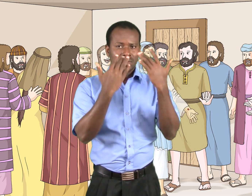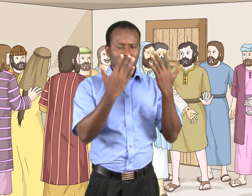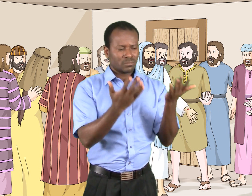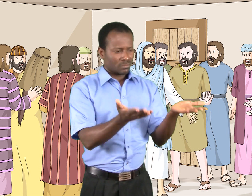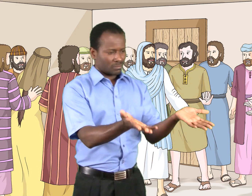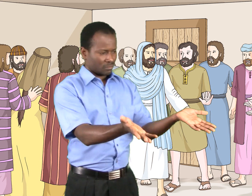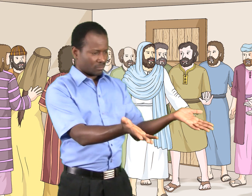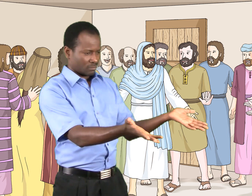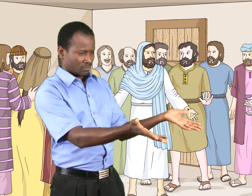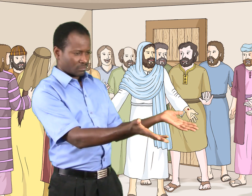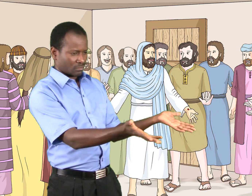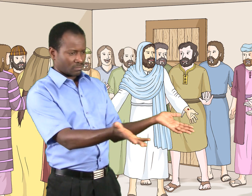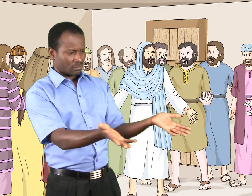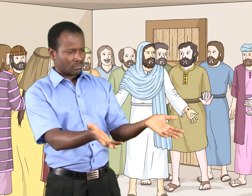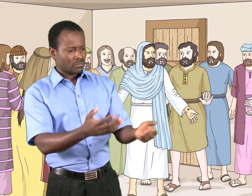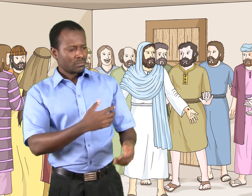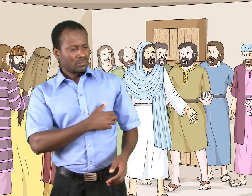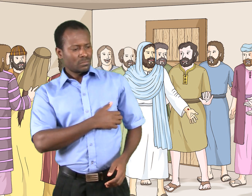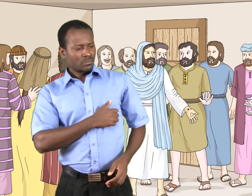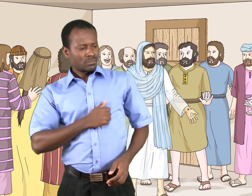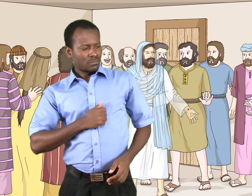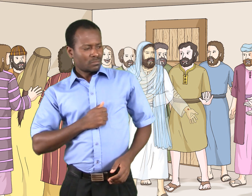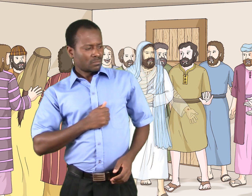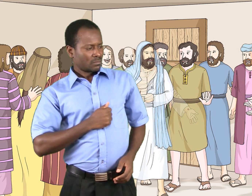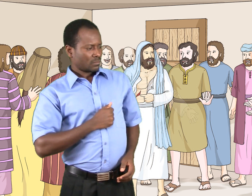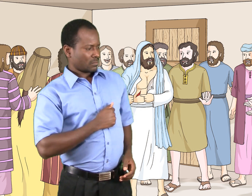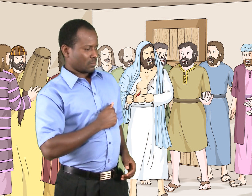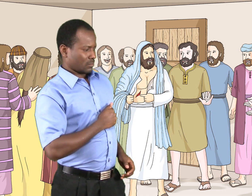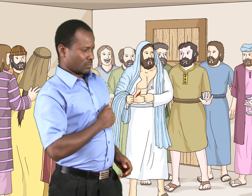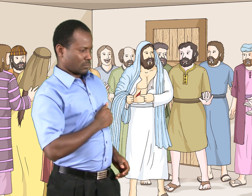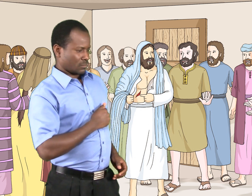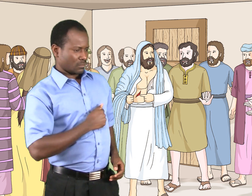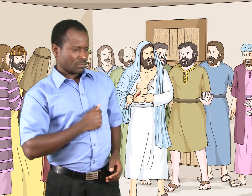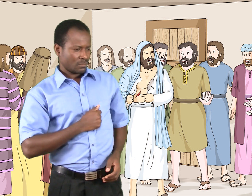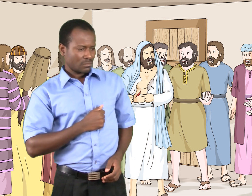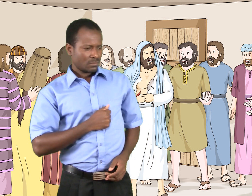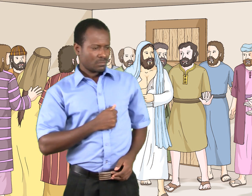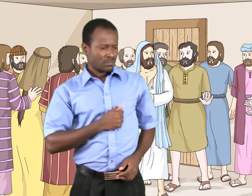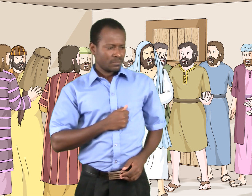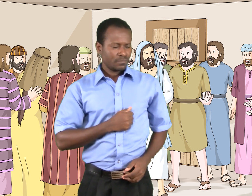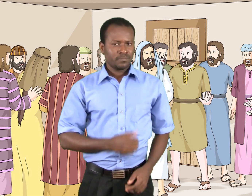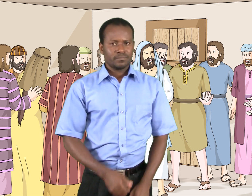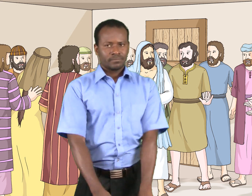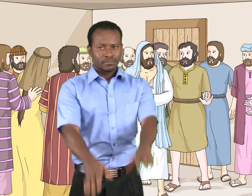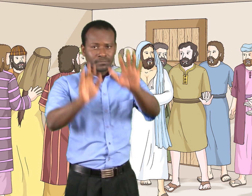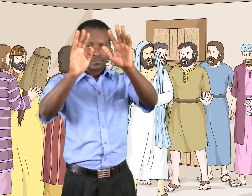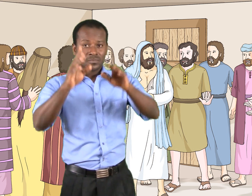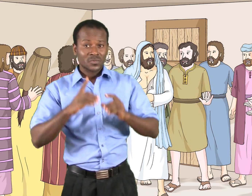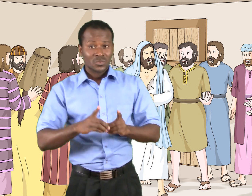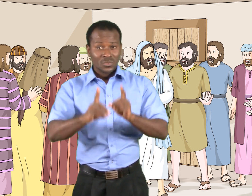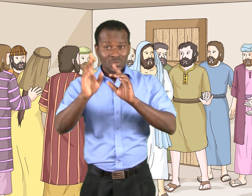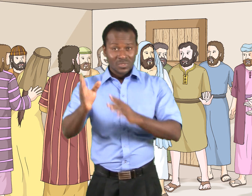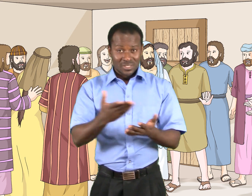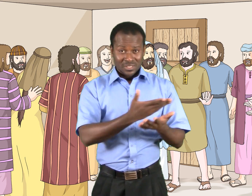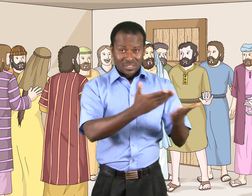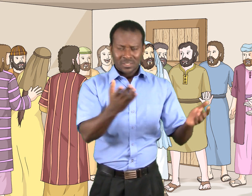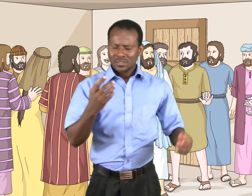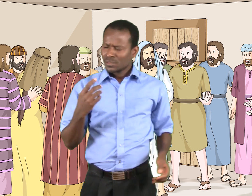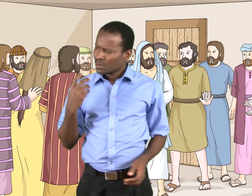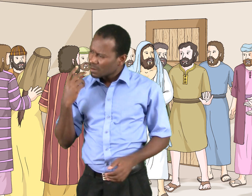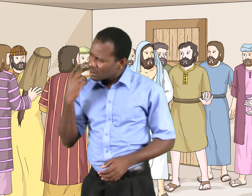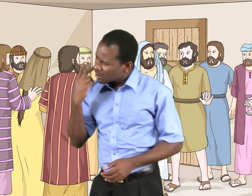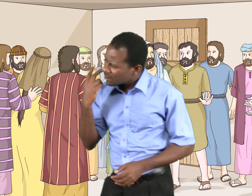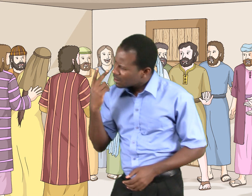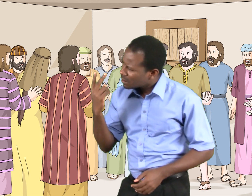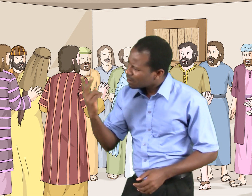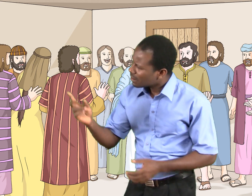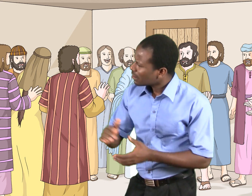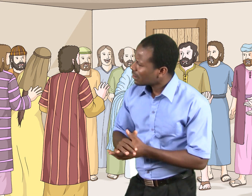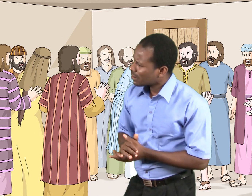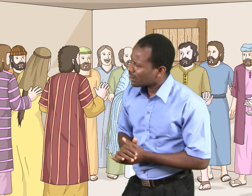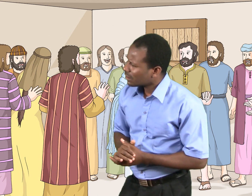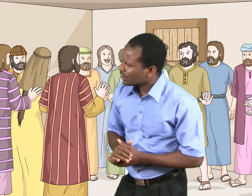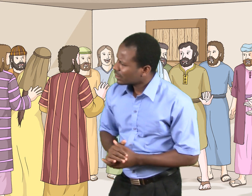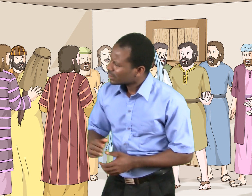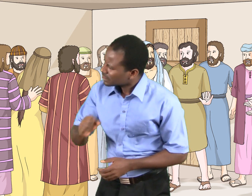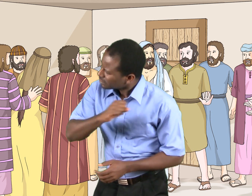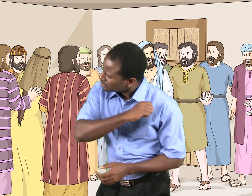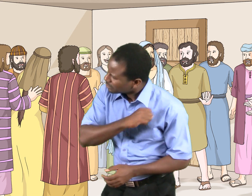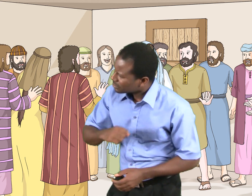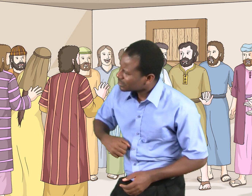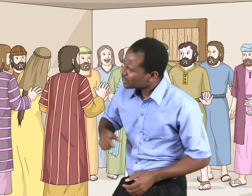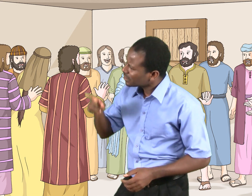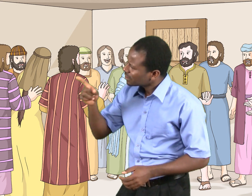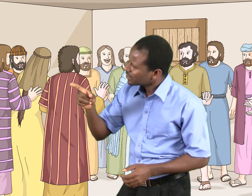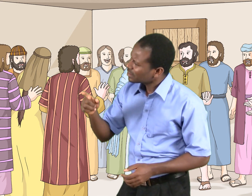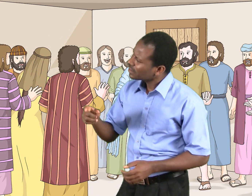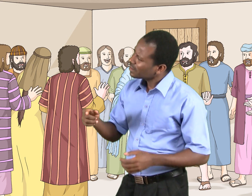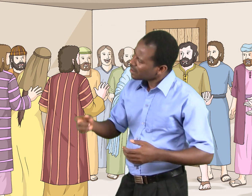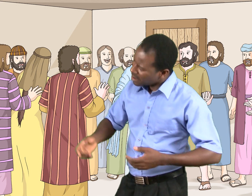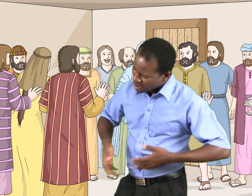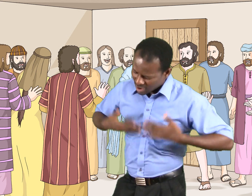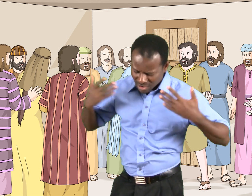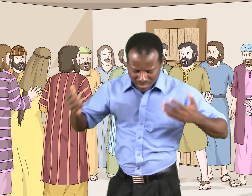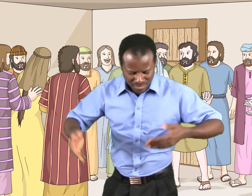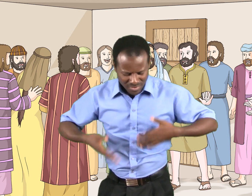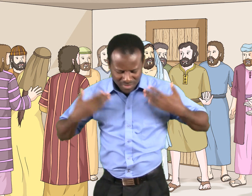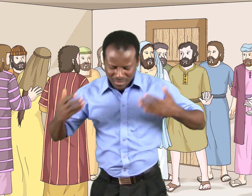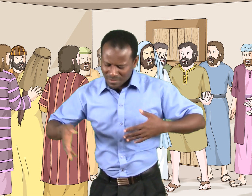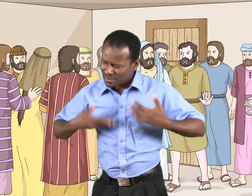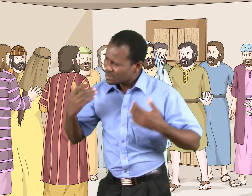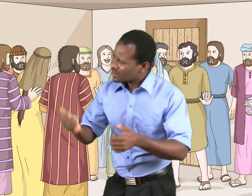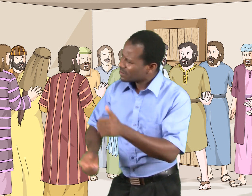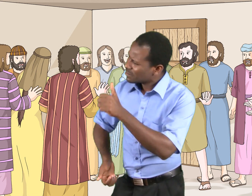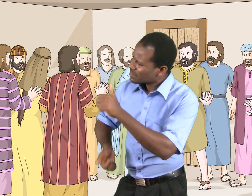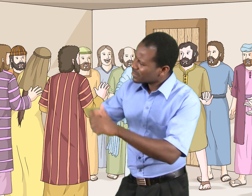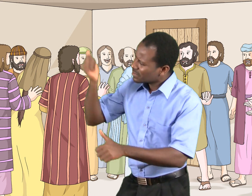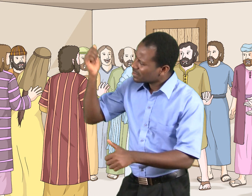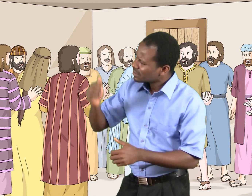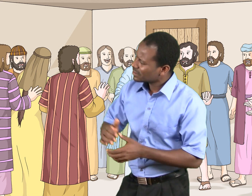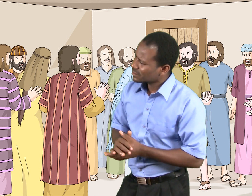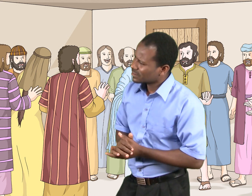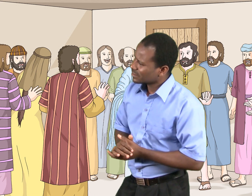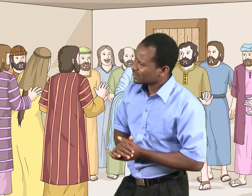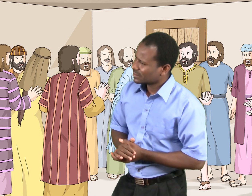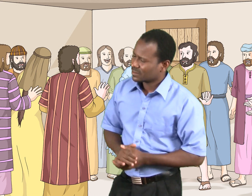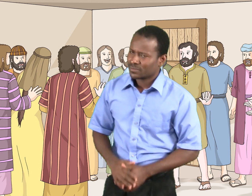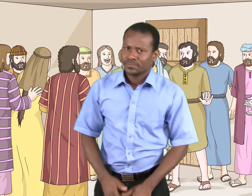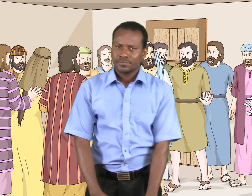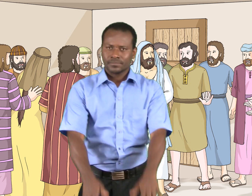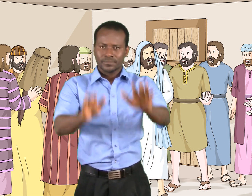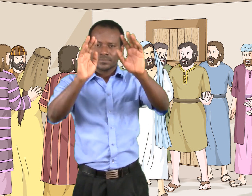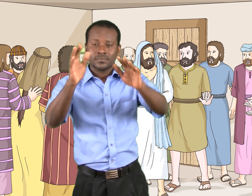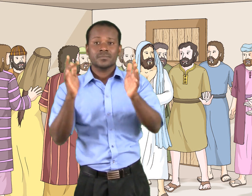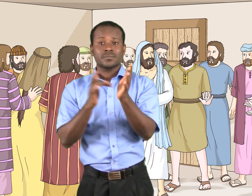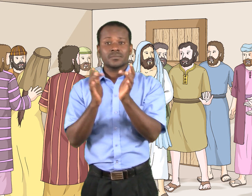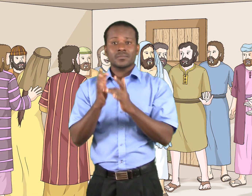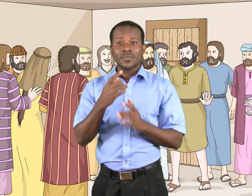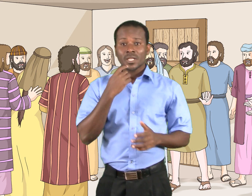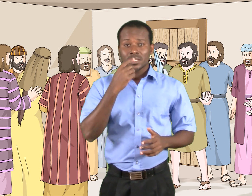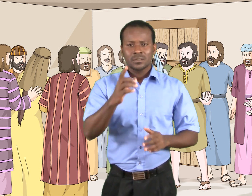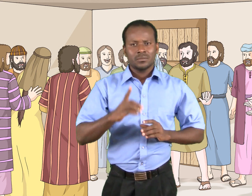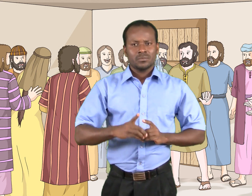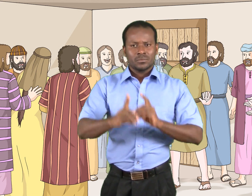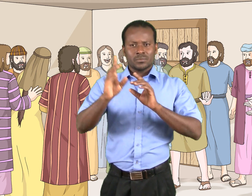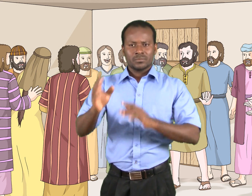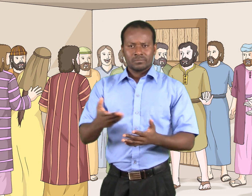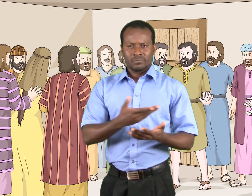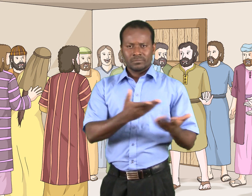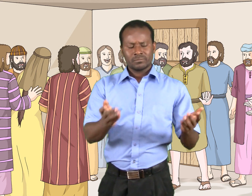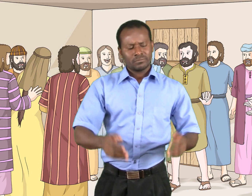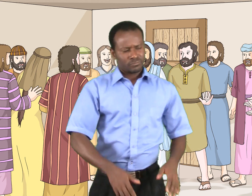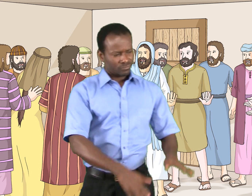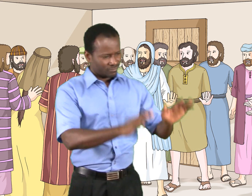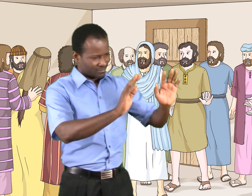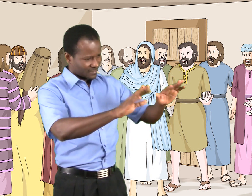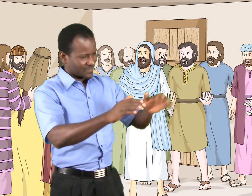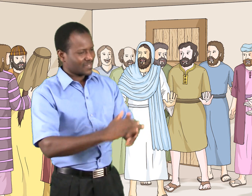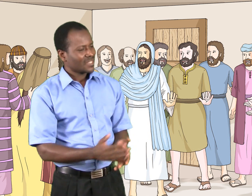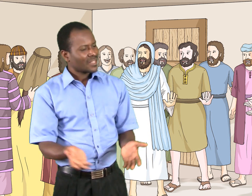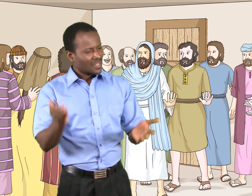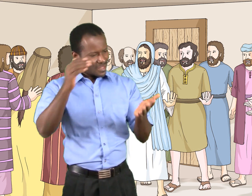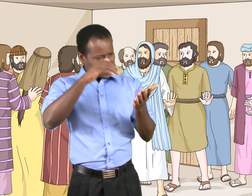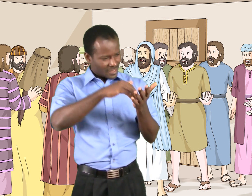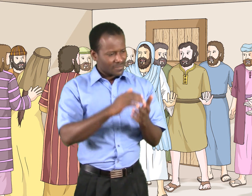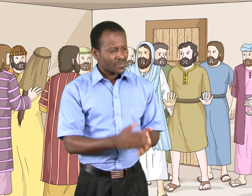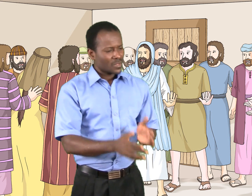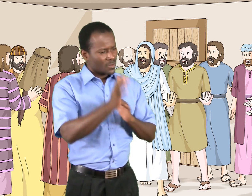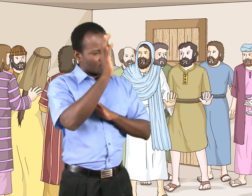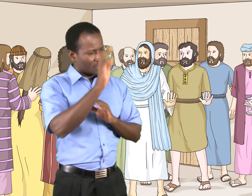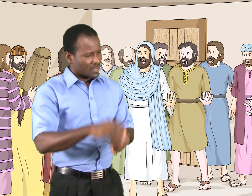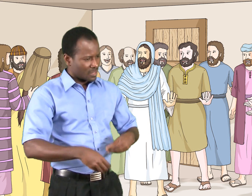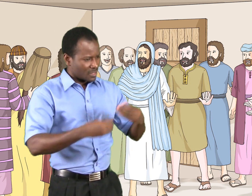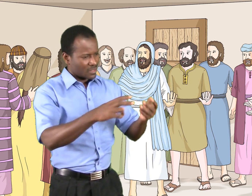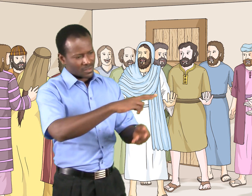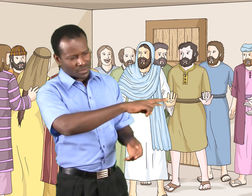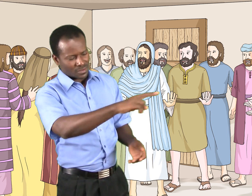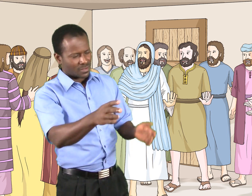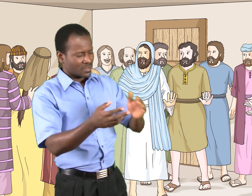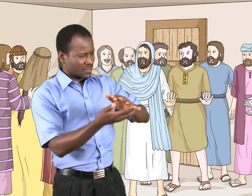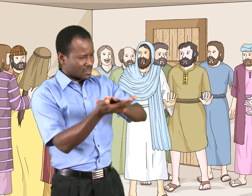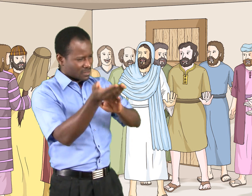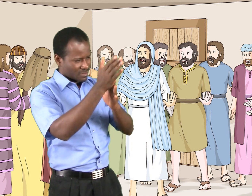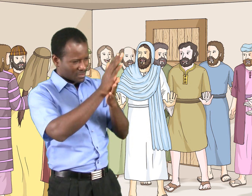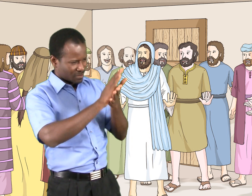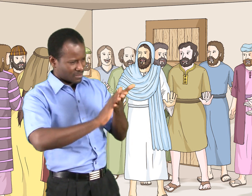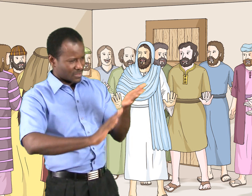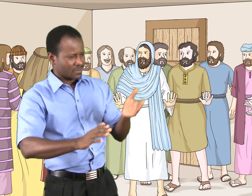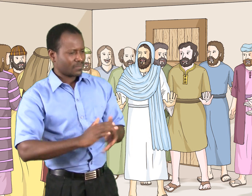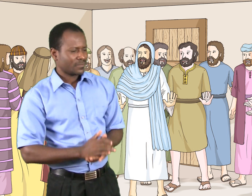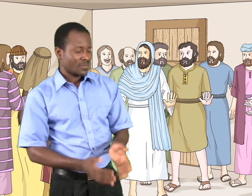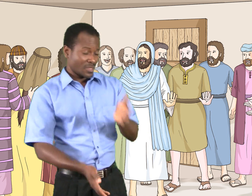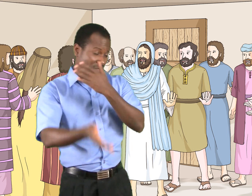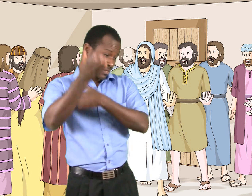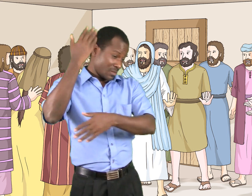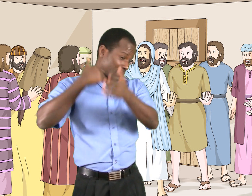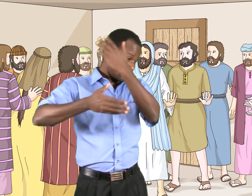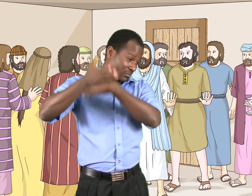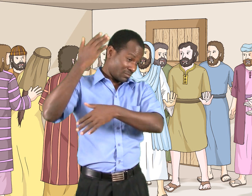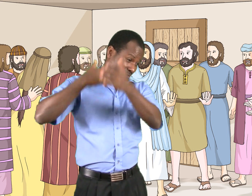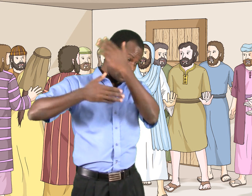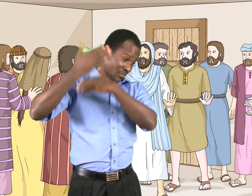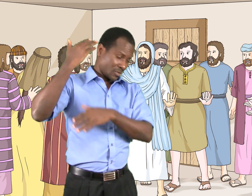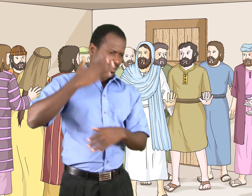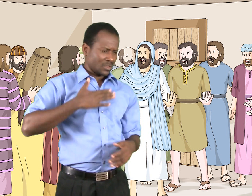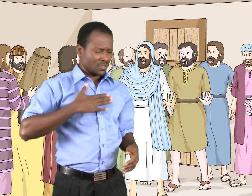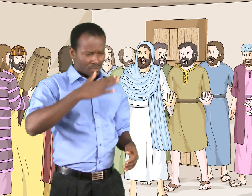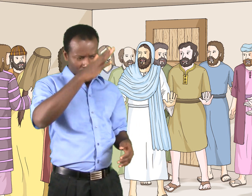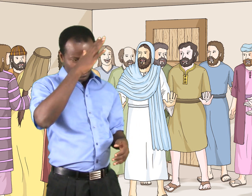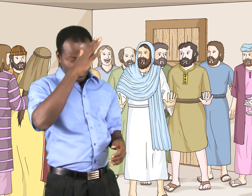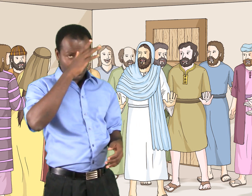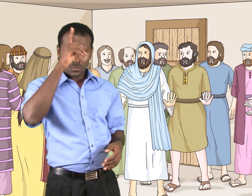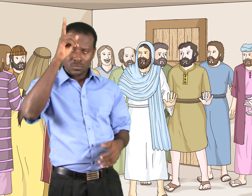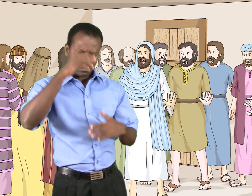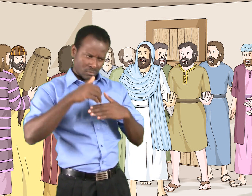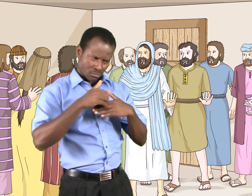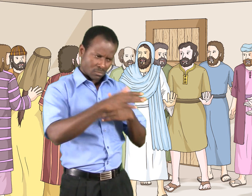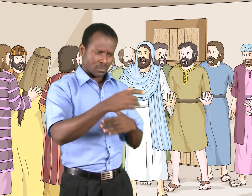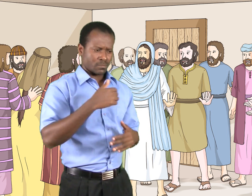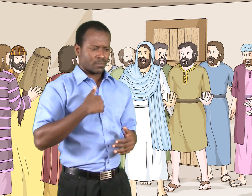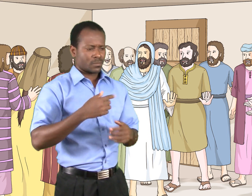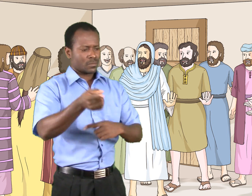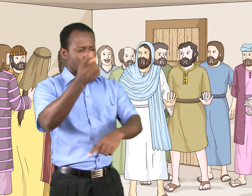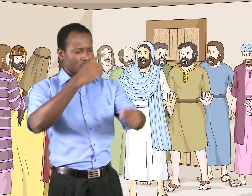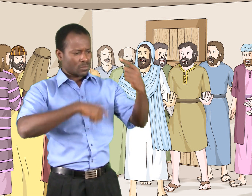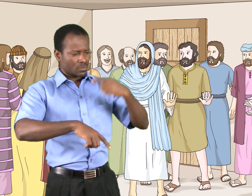“Peace be with you!” He said to them. After He had said this, He showed them His hands and His side.